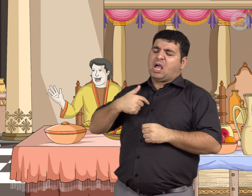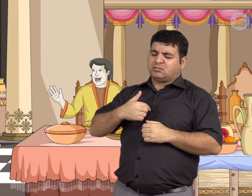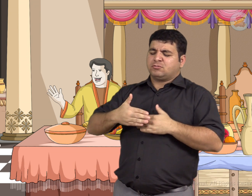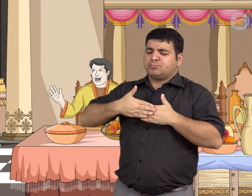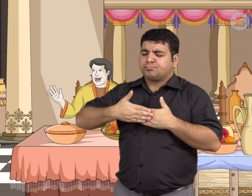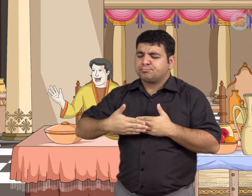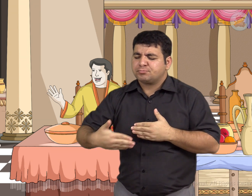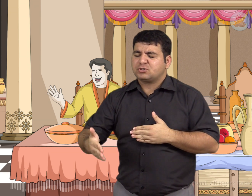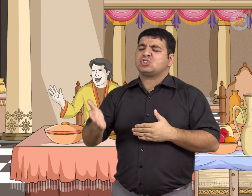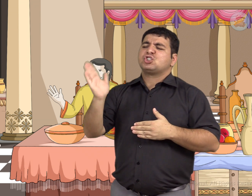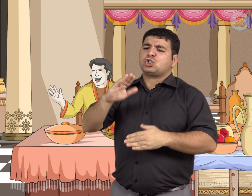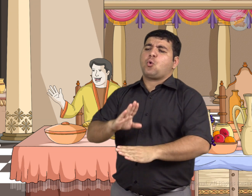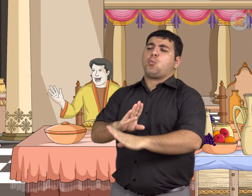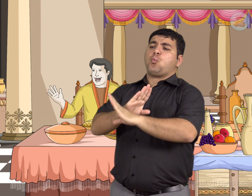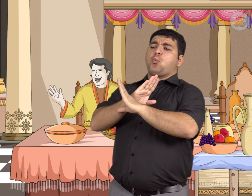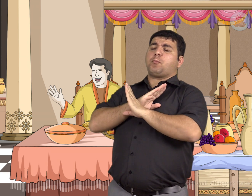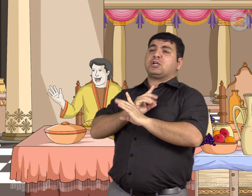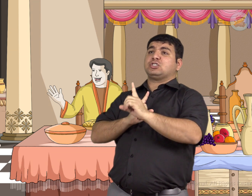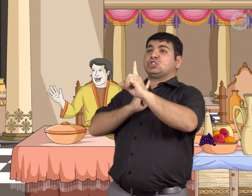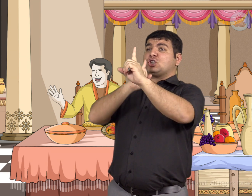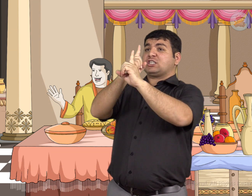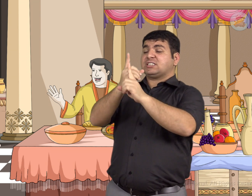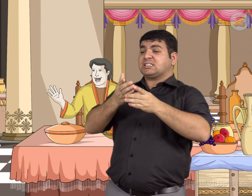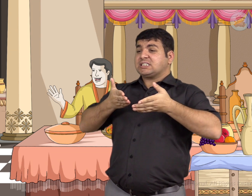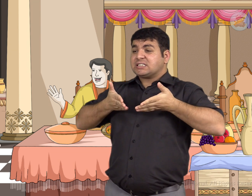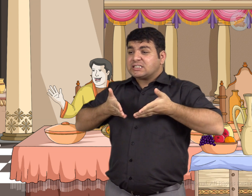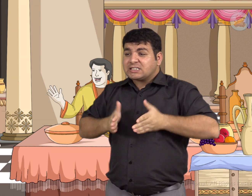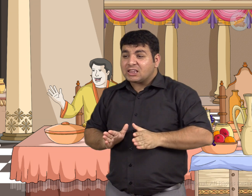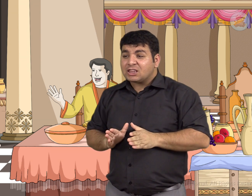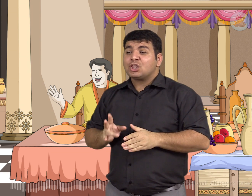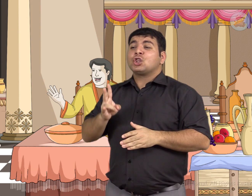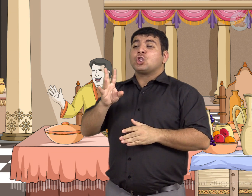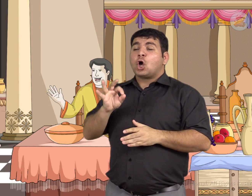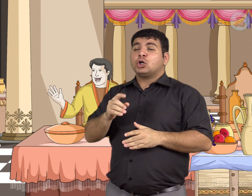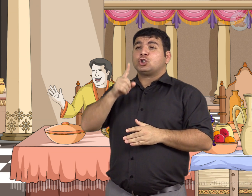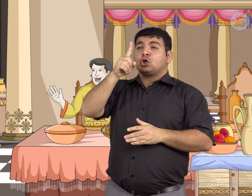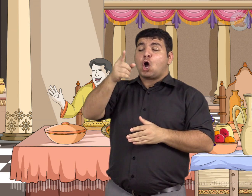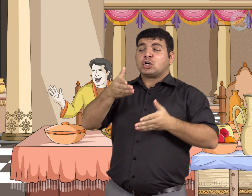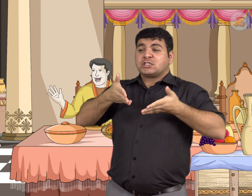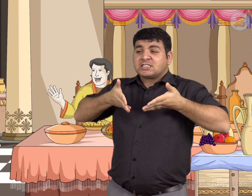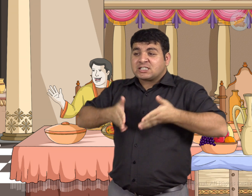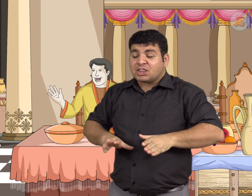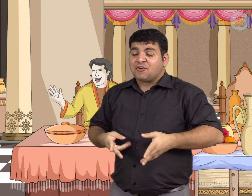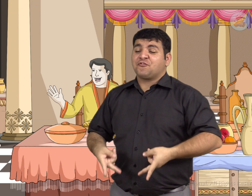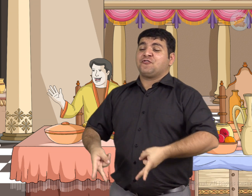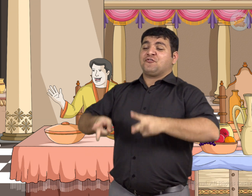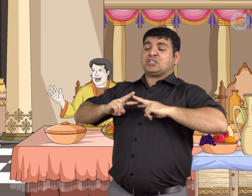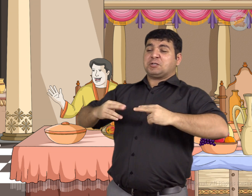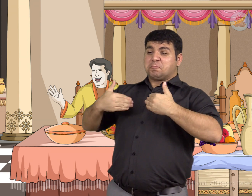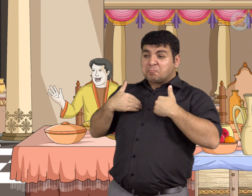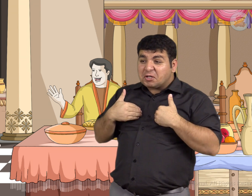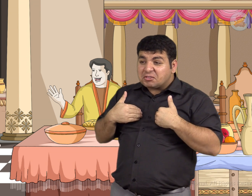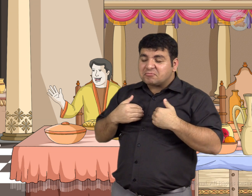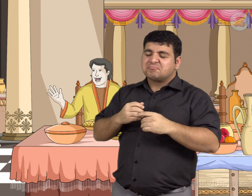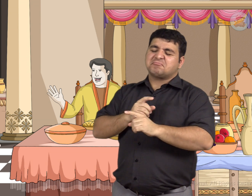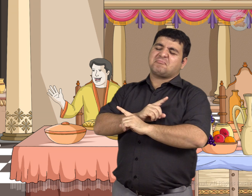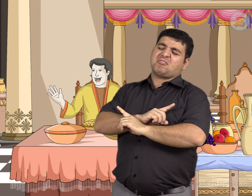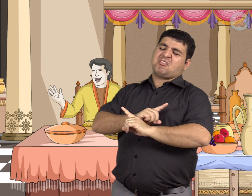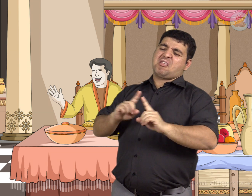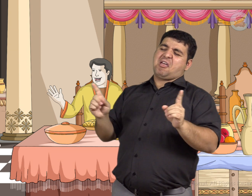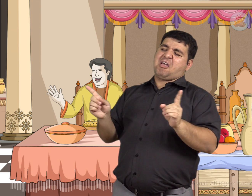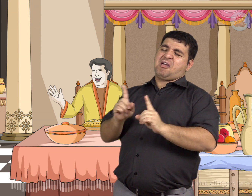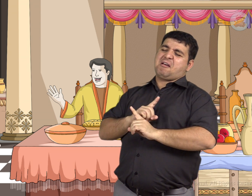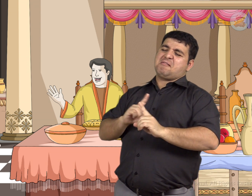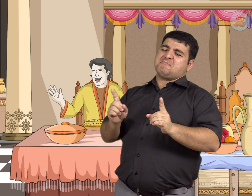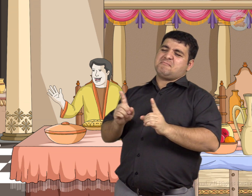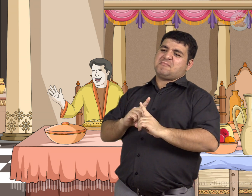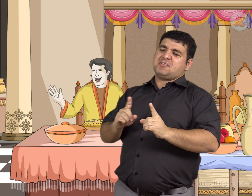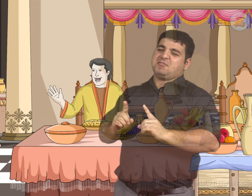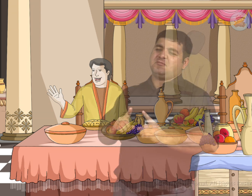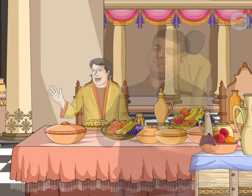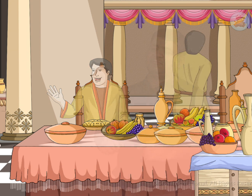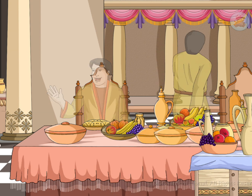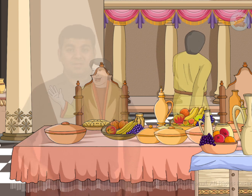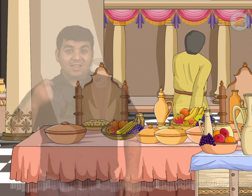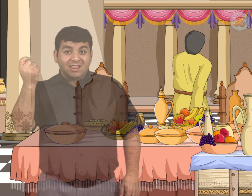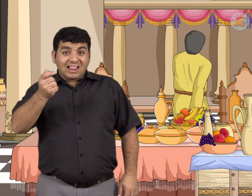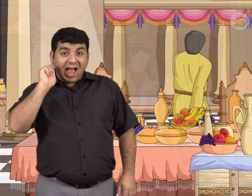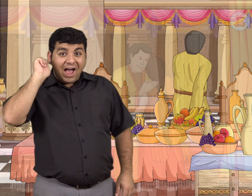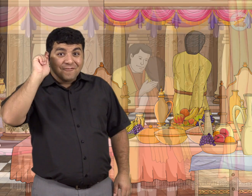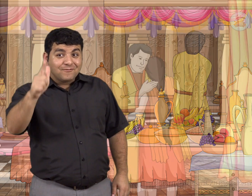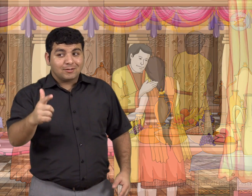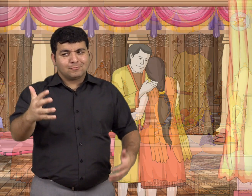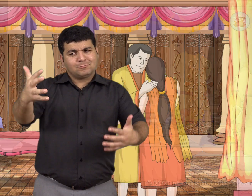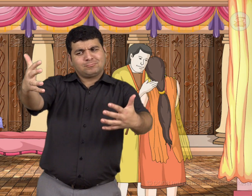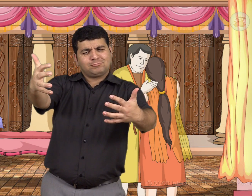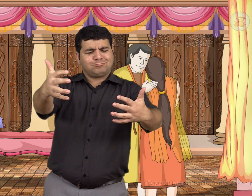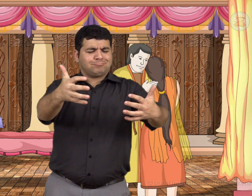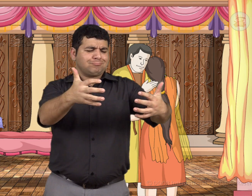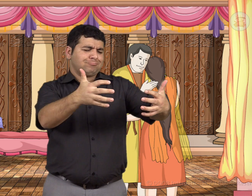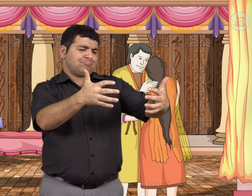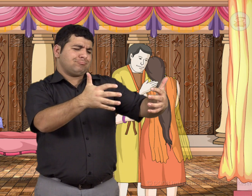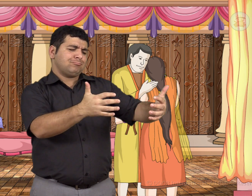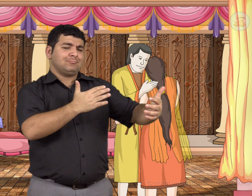I will go to him, but he will not return to me.”